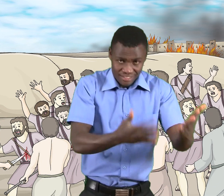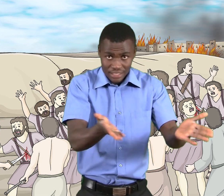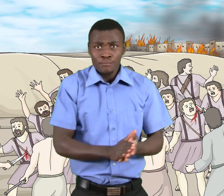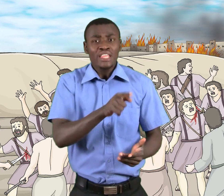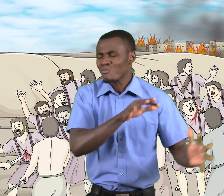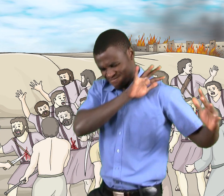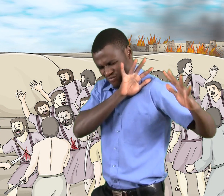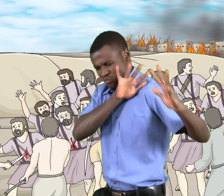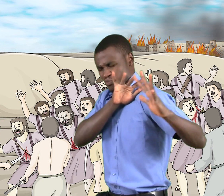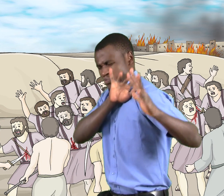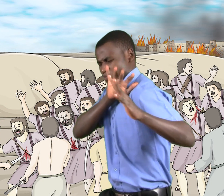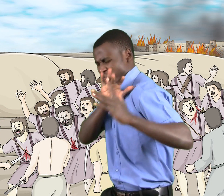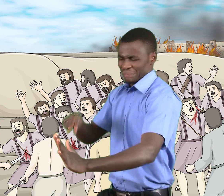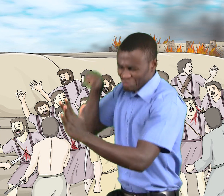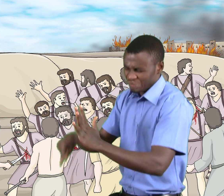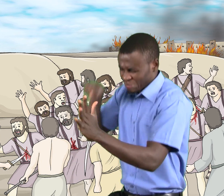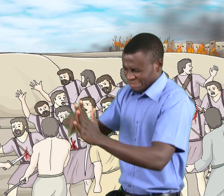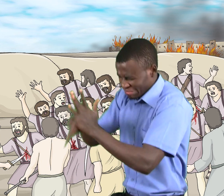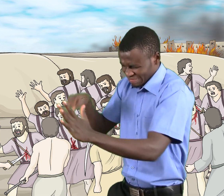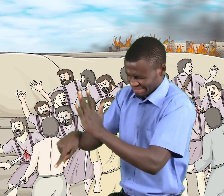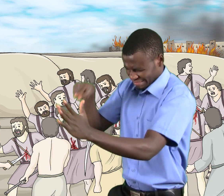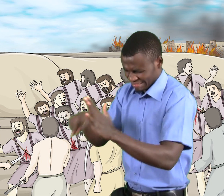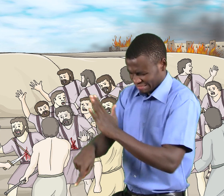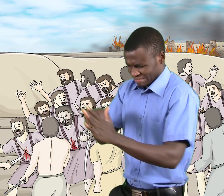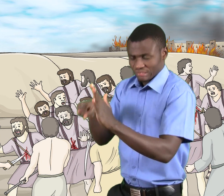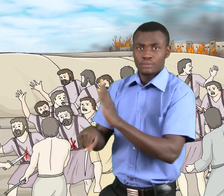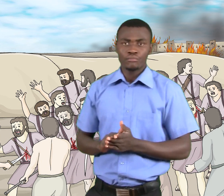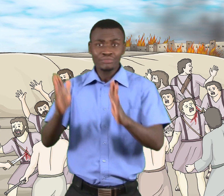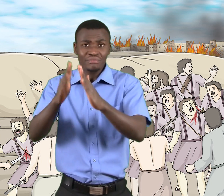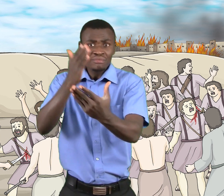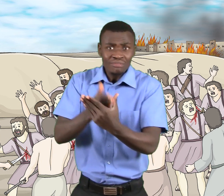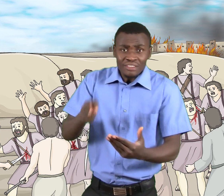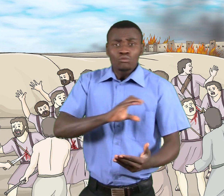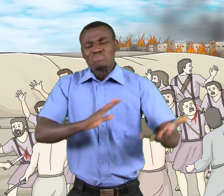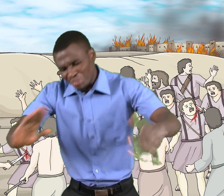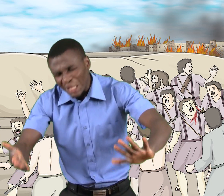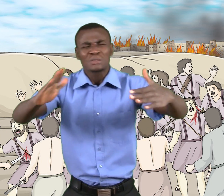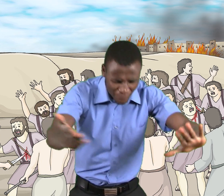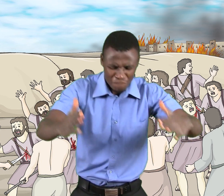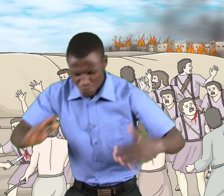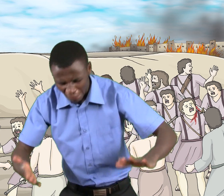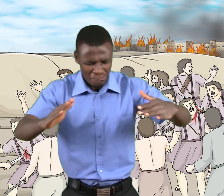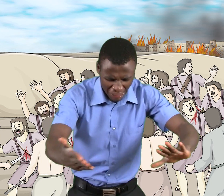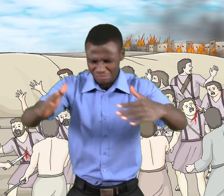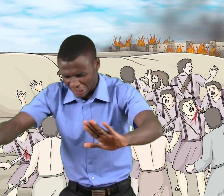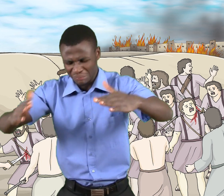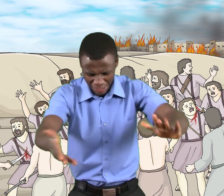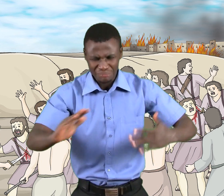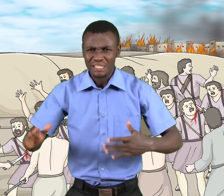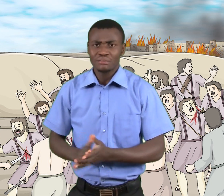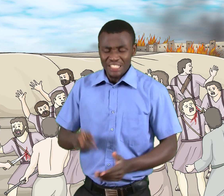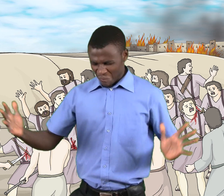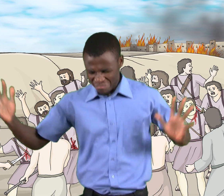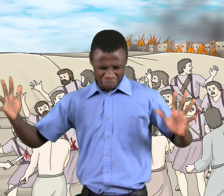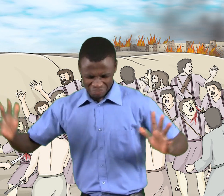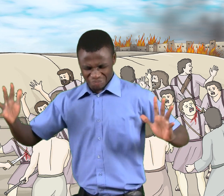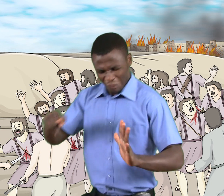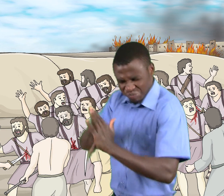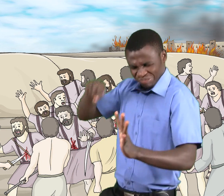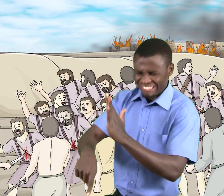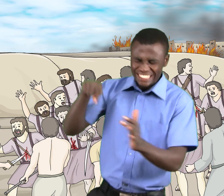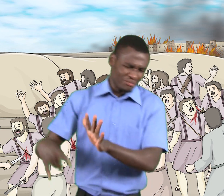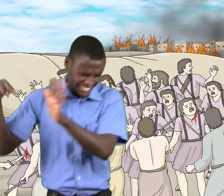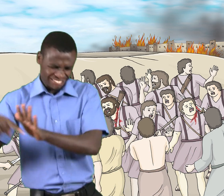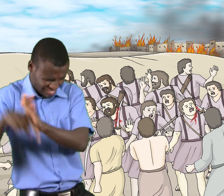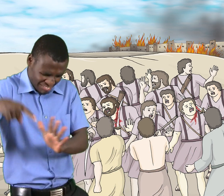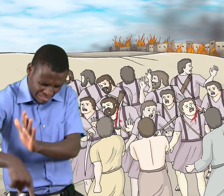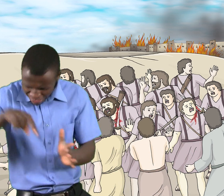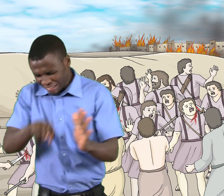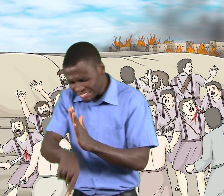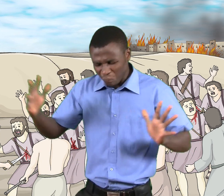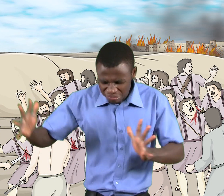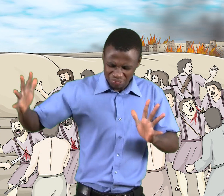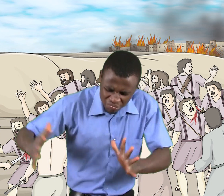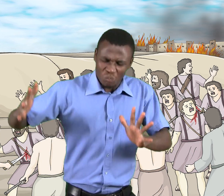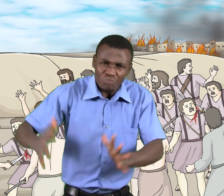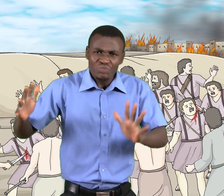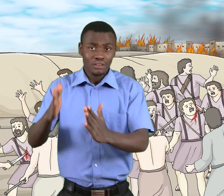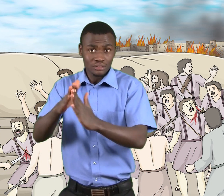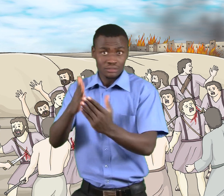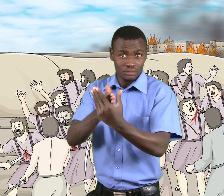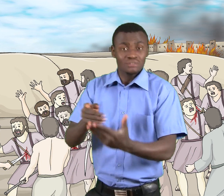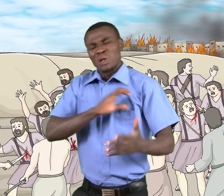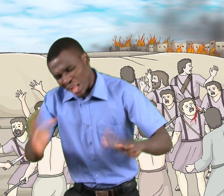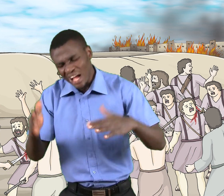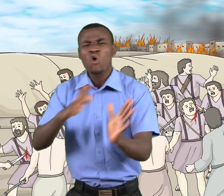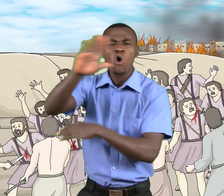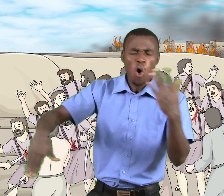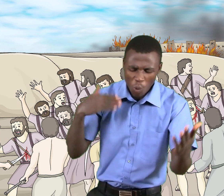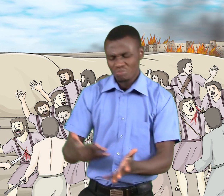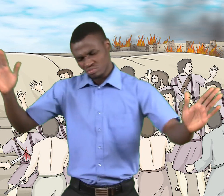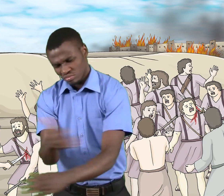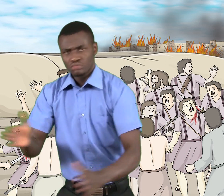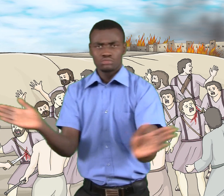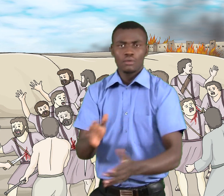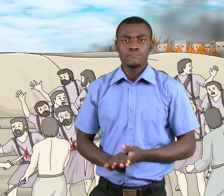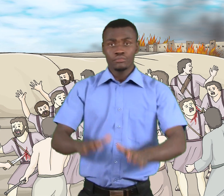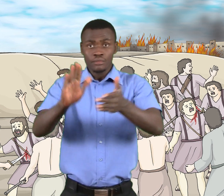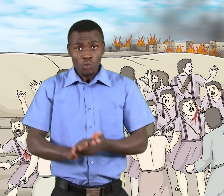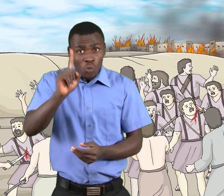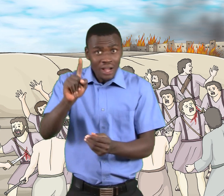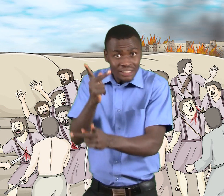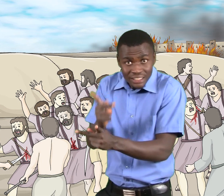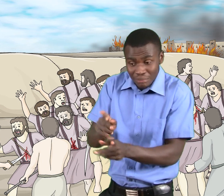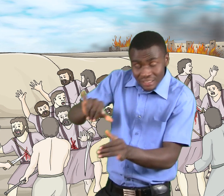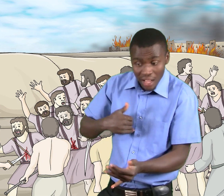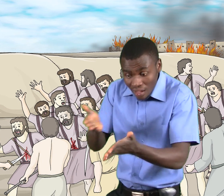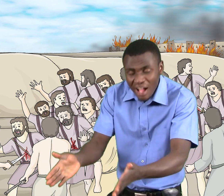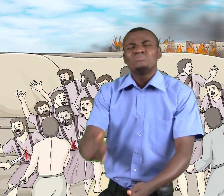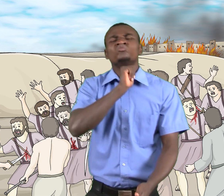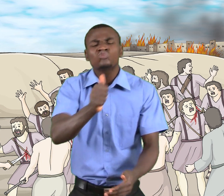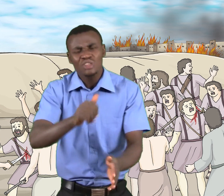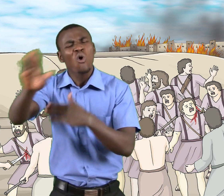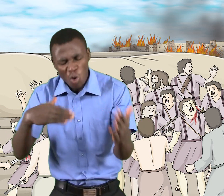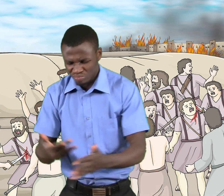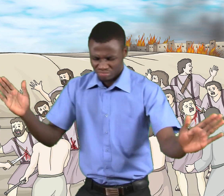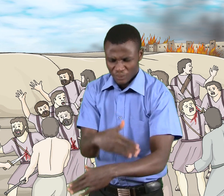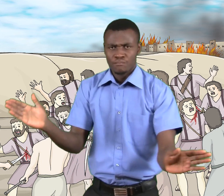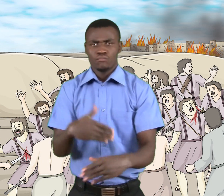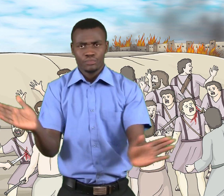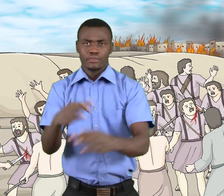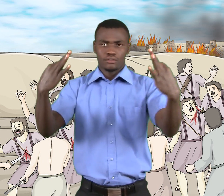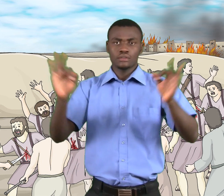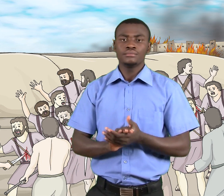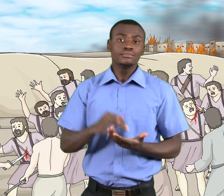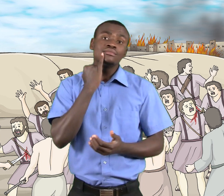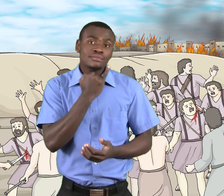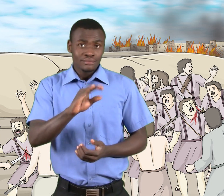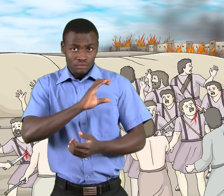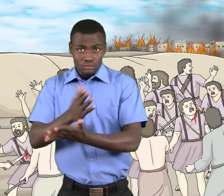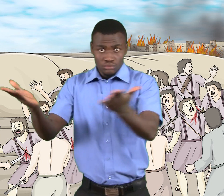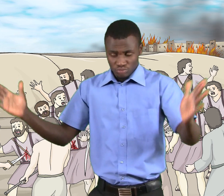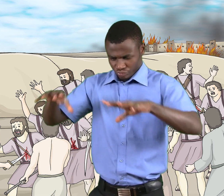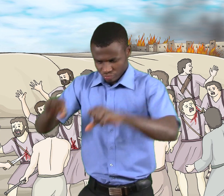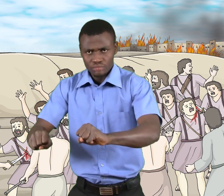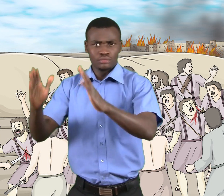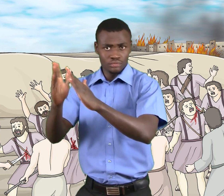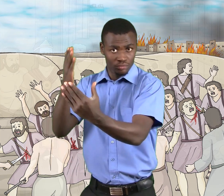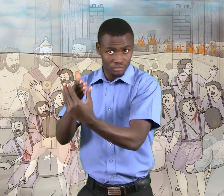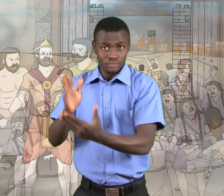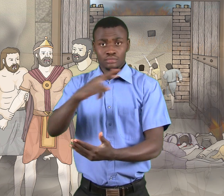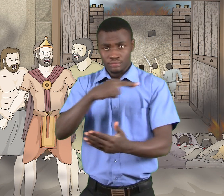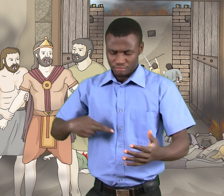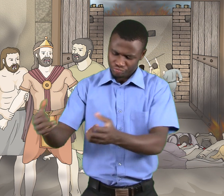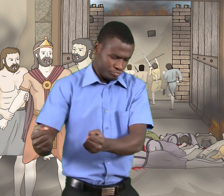Meanwhile, those in the ambush came out of the city against them, and the men of Ai were trapped between the Israelite forces on both sides. So Israel struck them down until no survivor or fugitive remained.